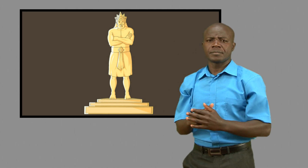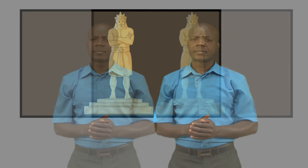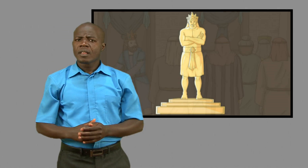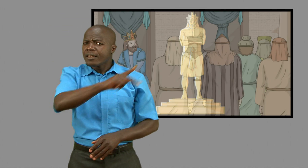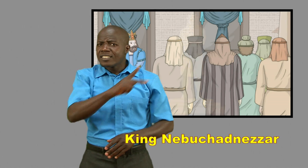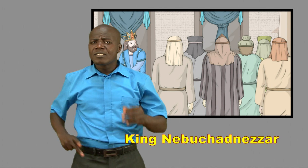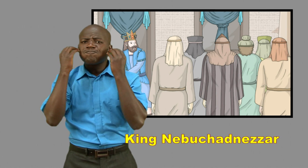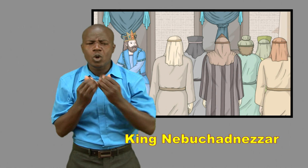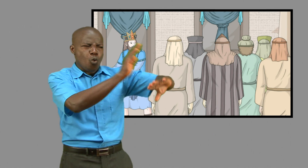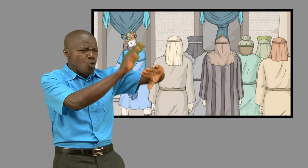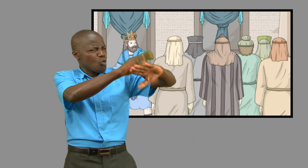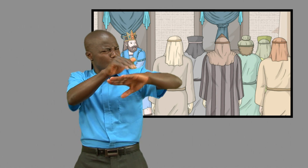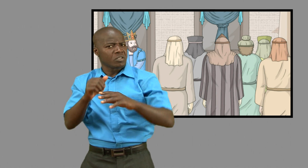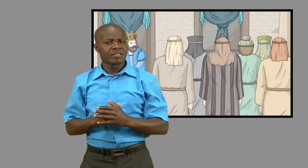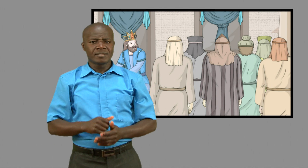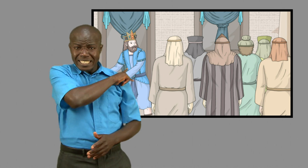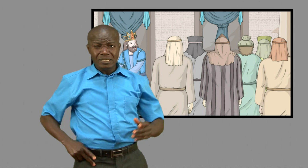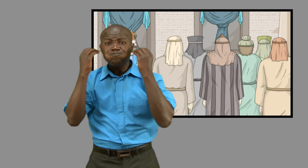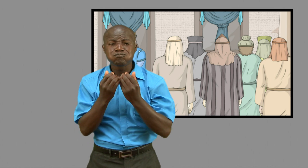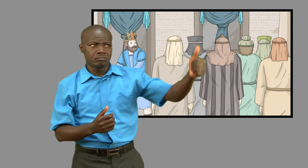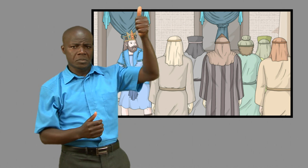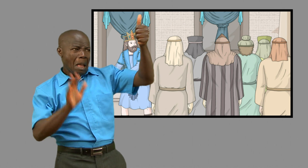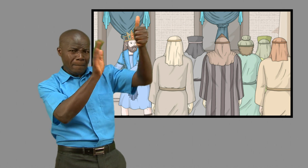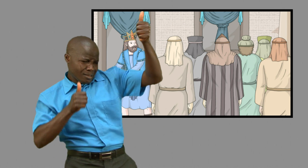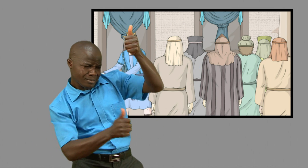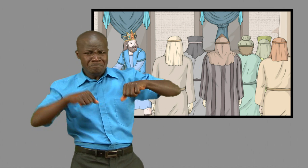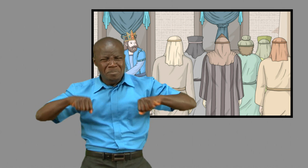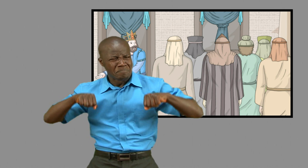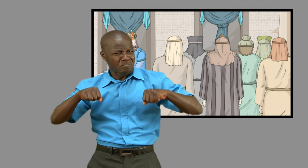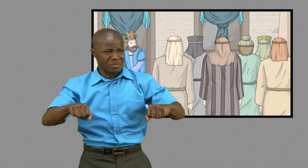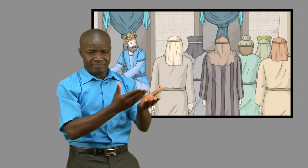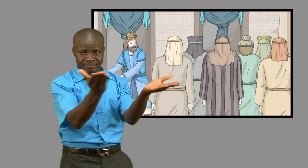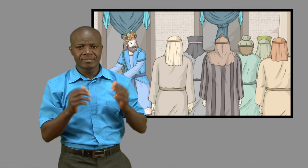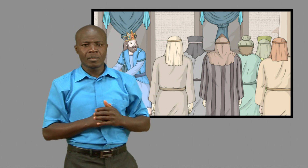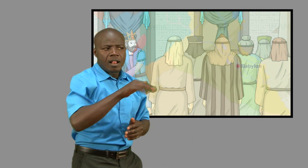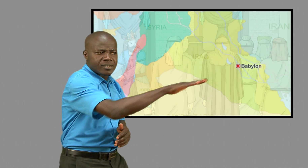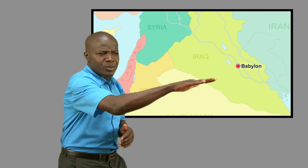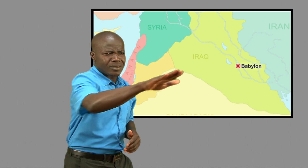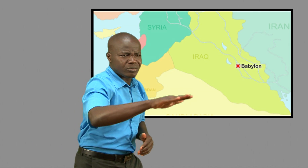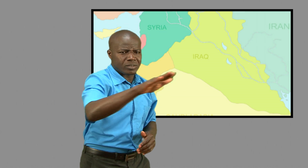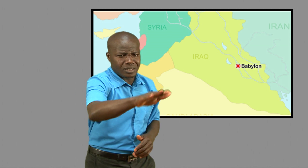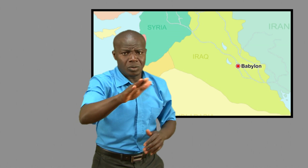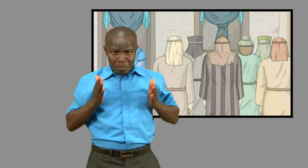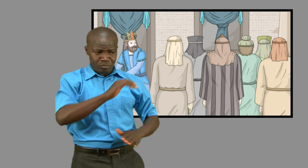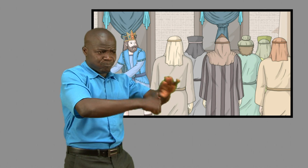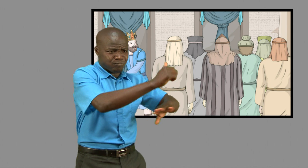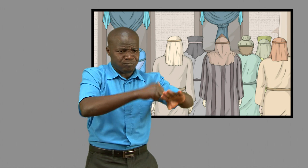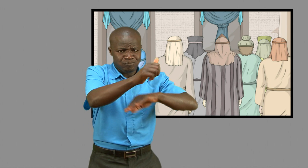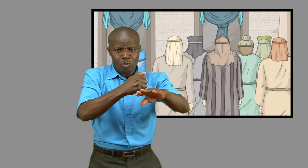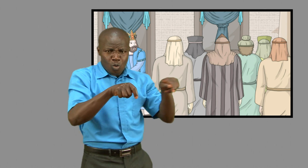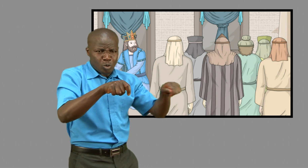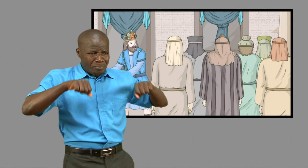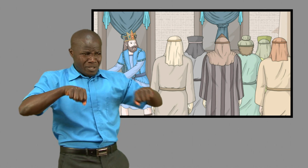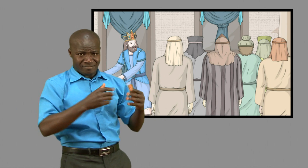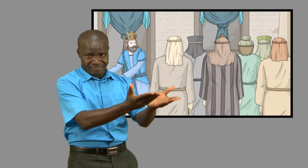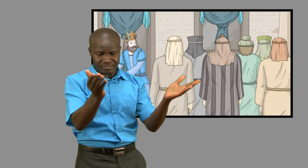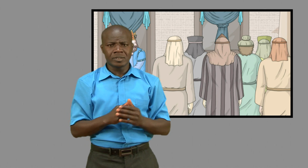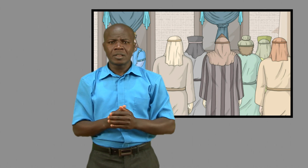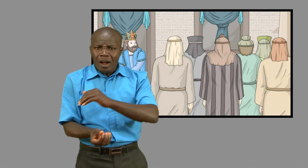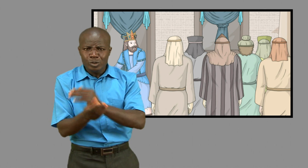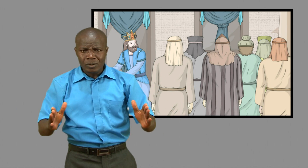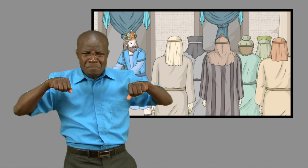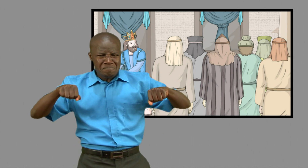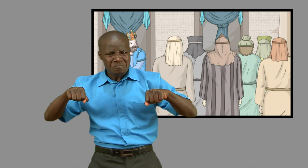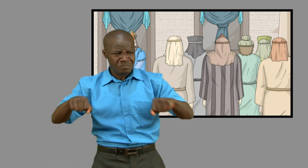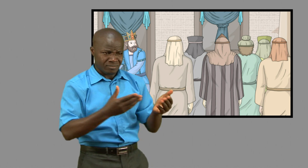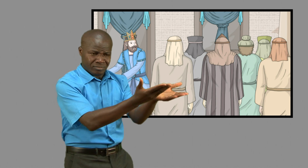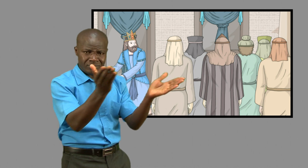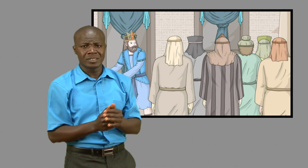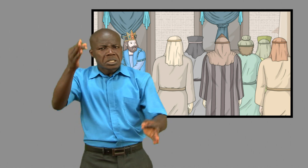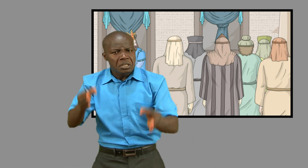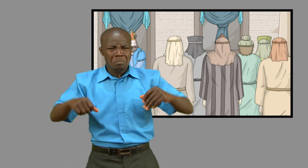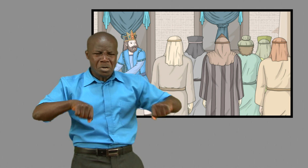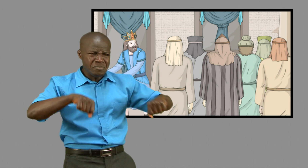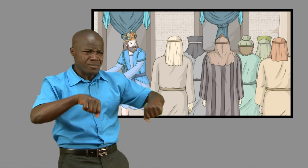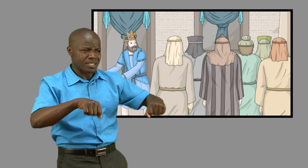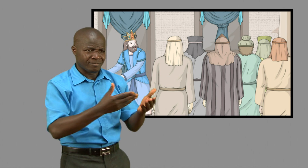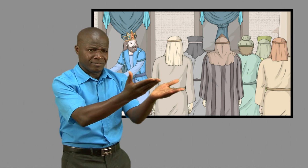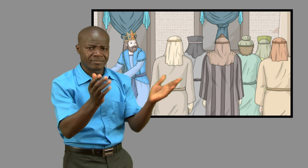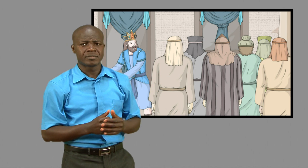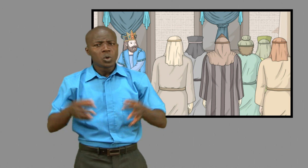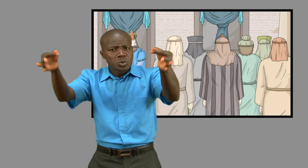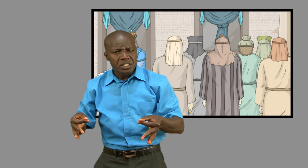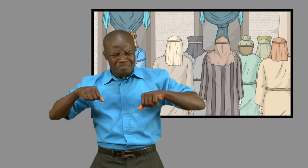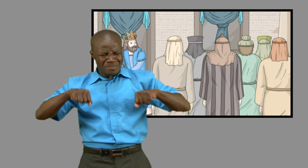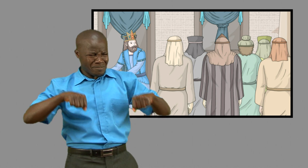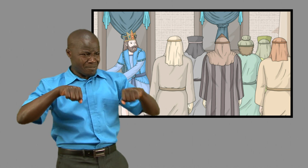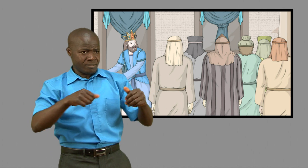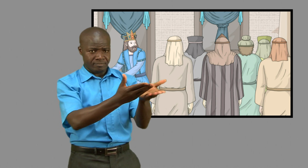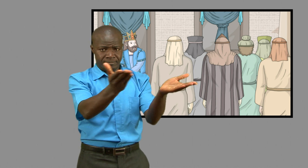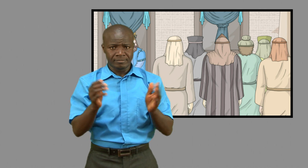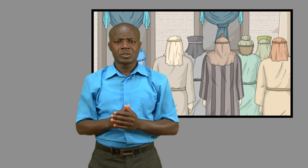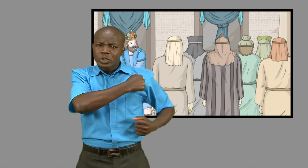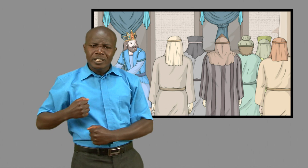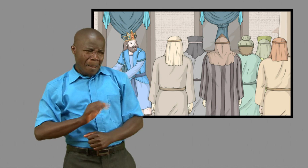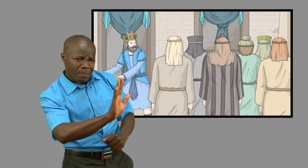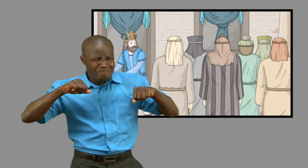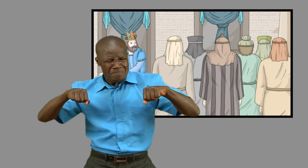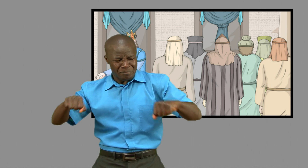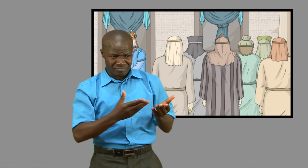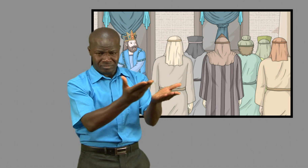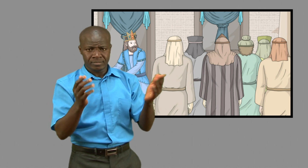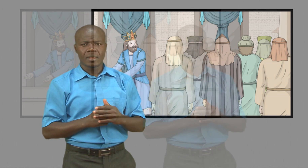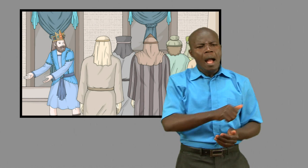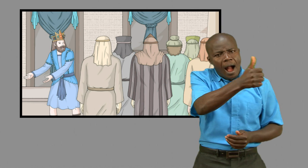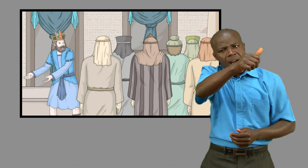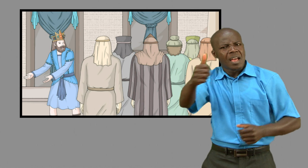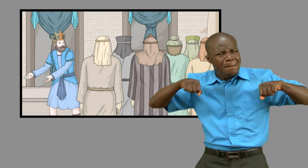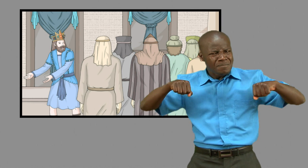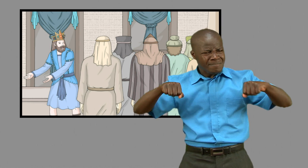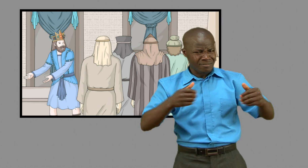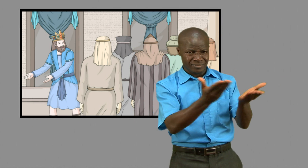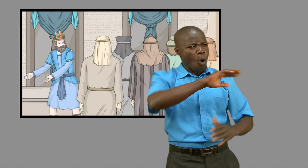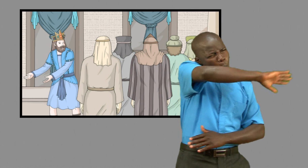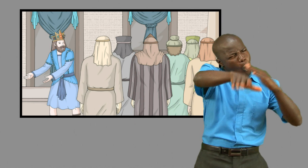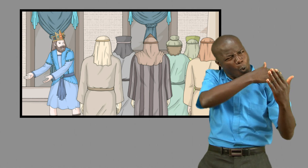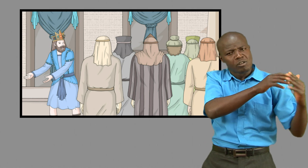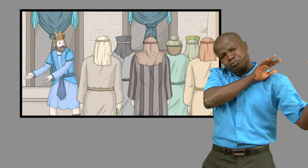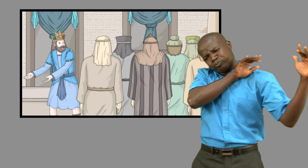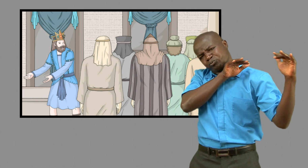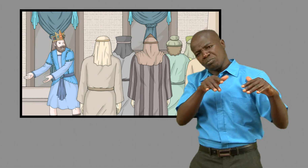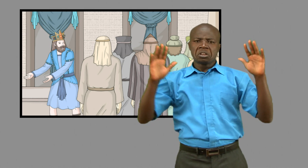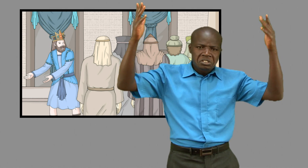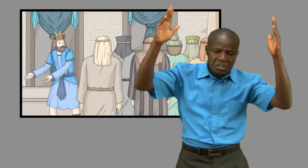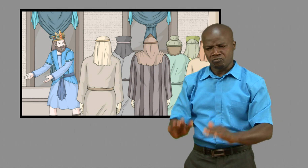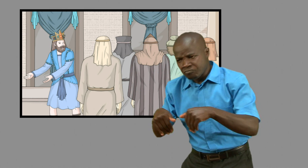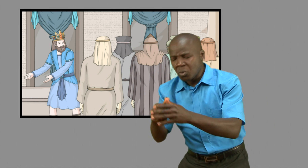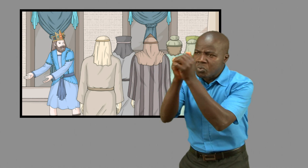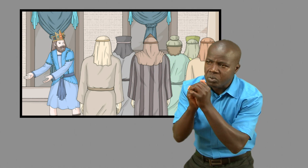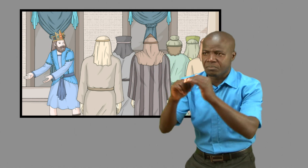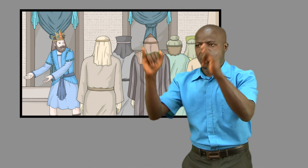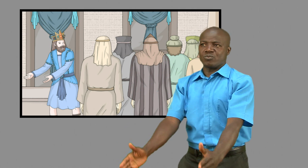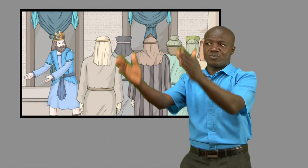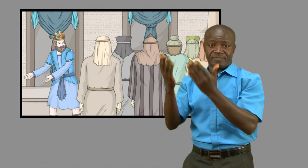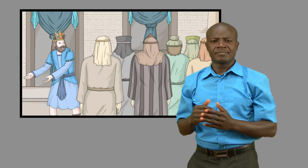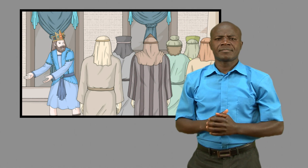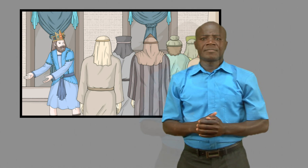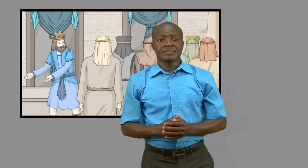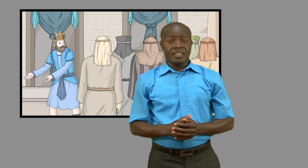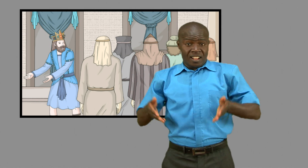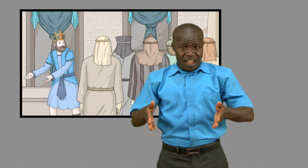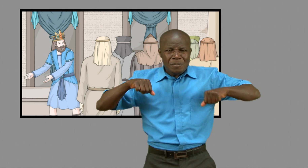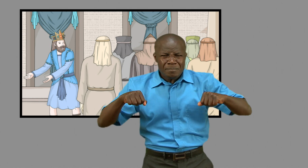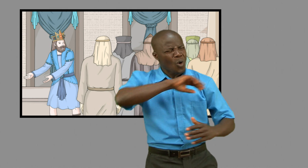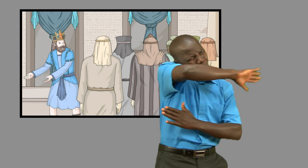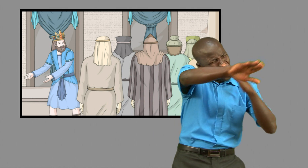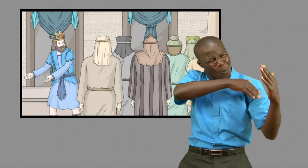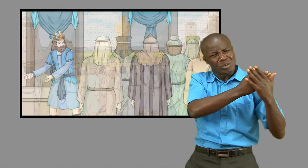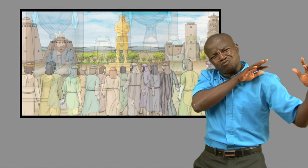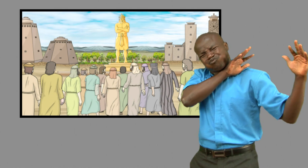Then King Nebuchadnezzar sent word to assemble the satraps, prefects, governors, advisers, treasurers, judges, magistrates, and all the other officials of the provinces to attend the dedication of the statue he had set up.